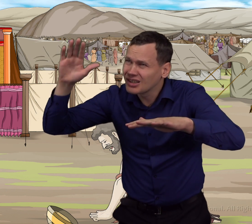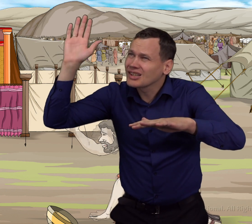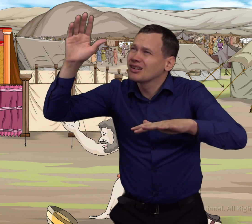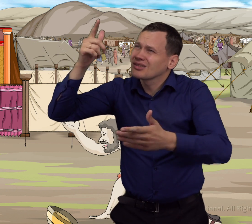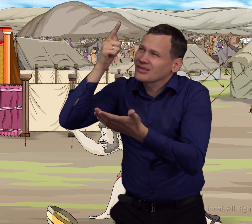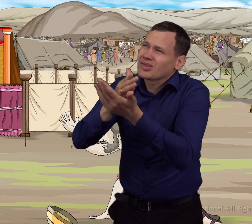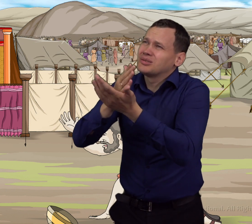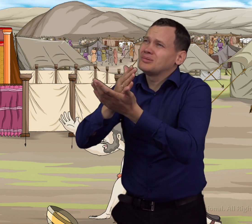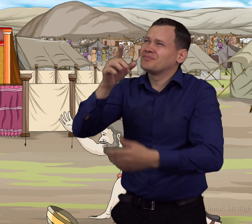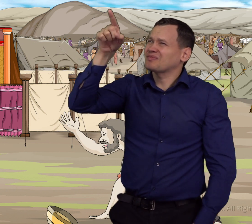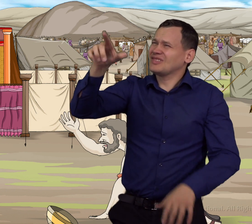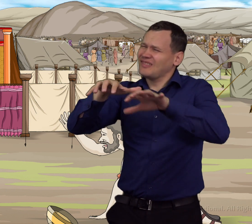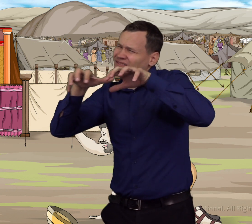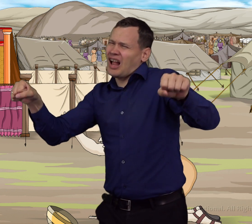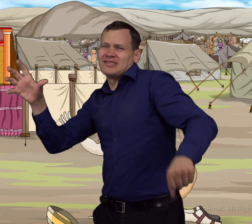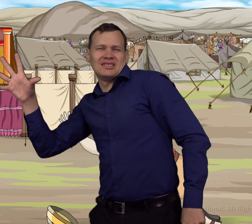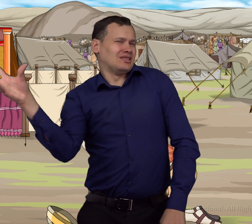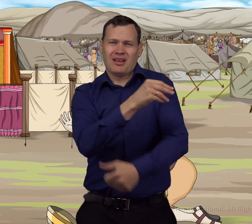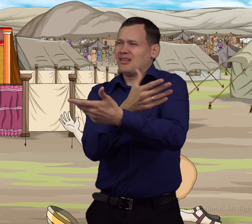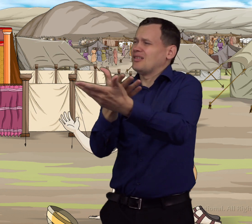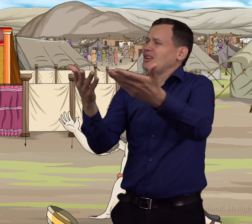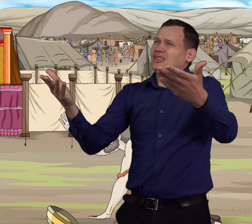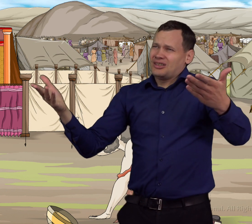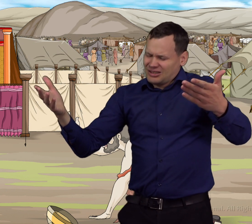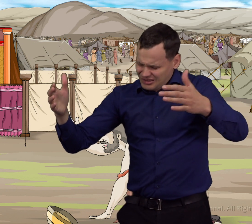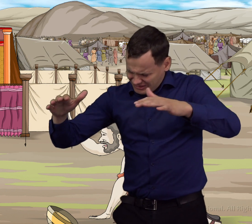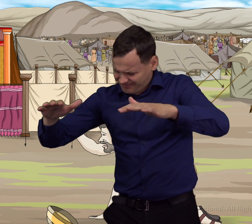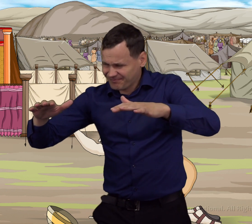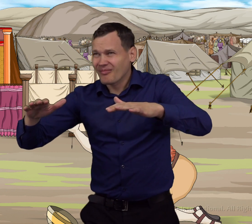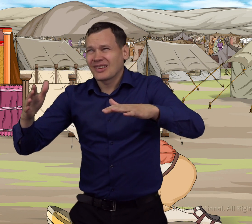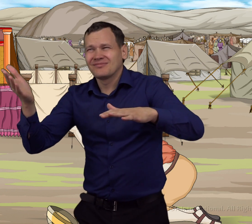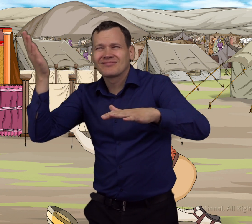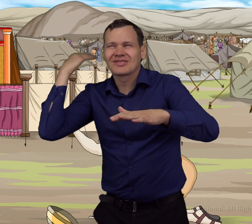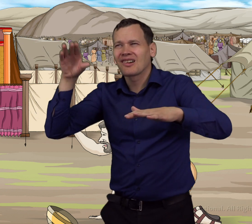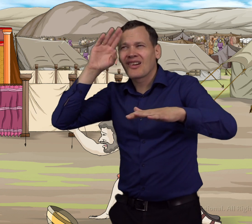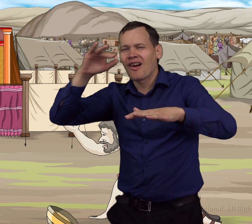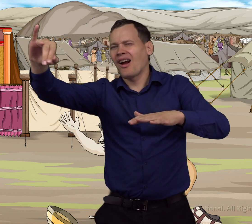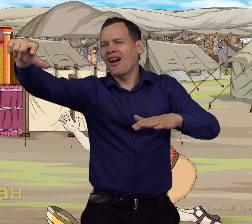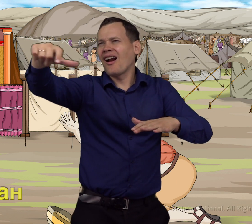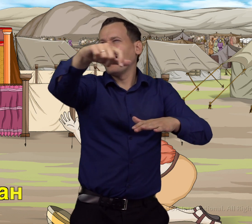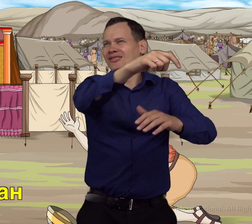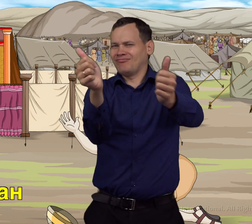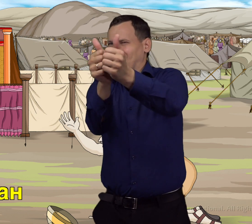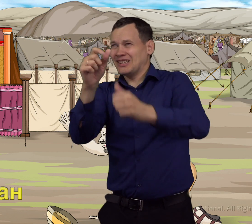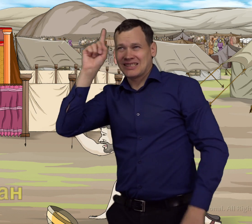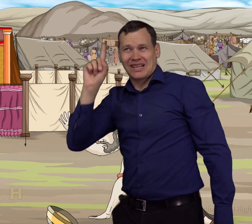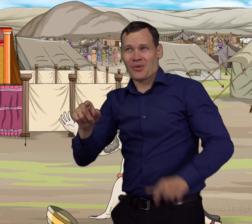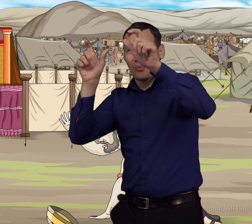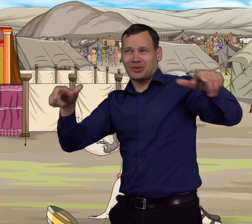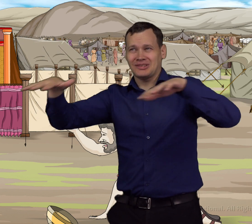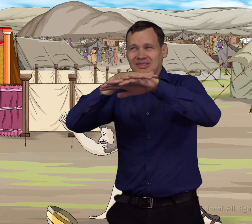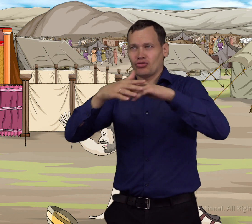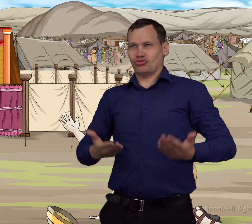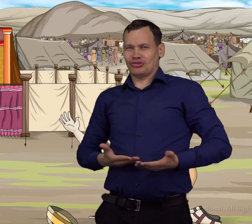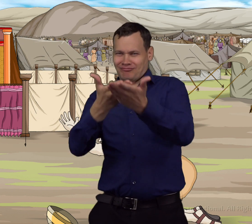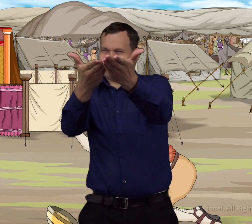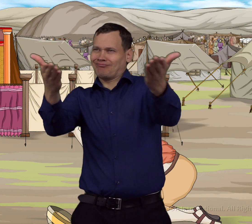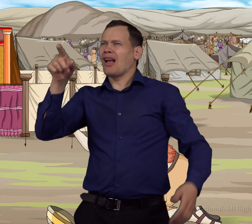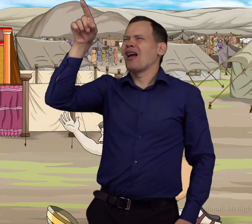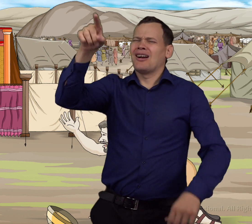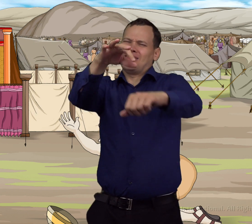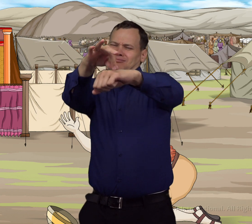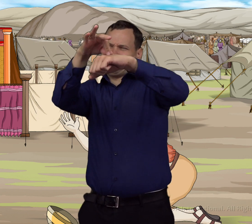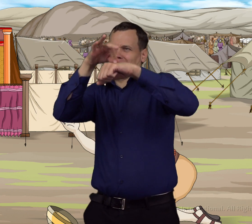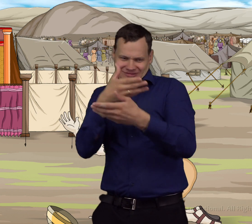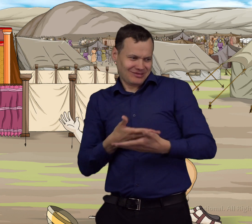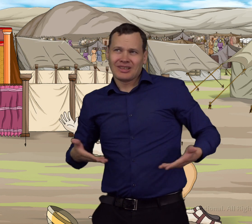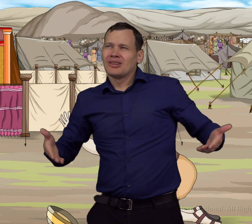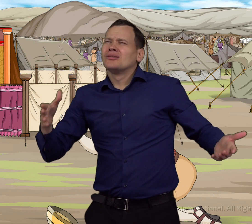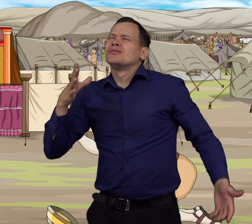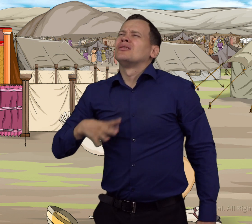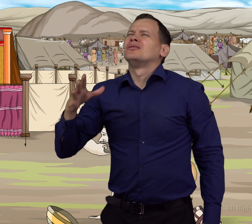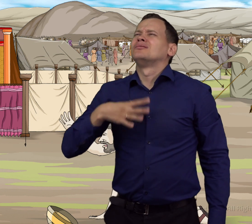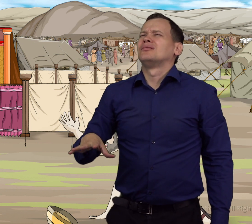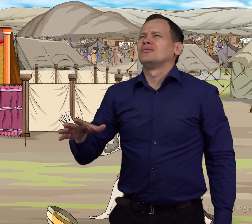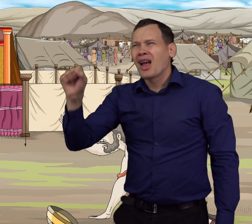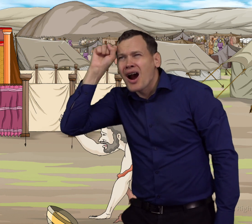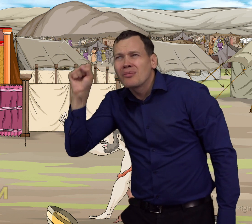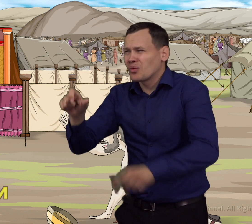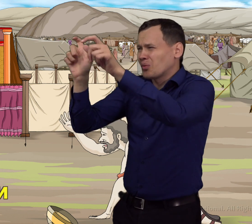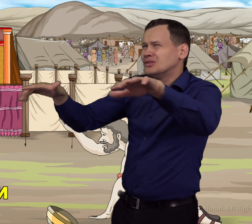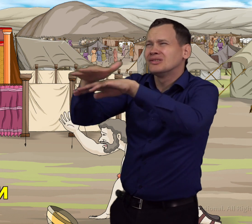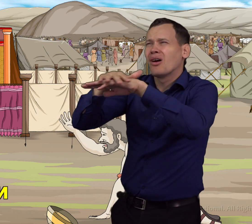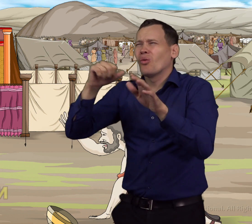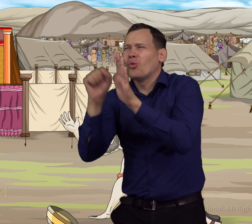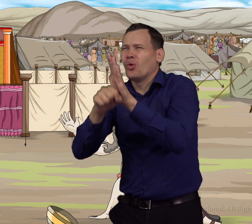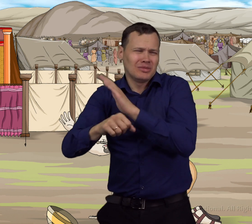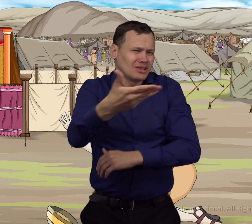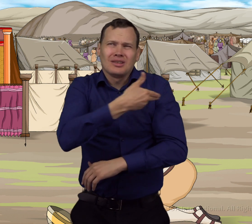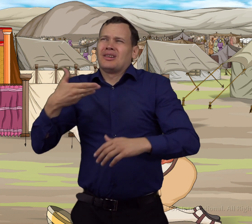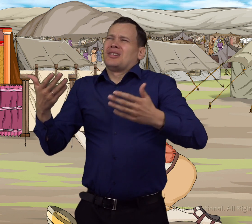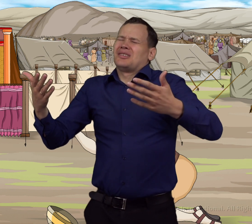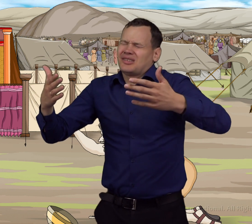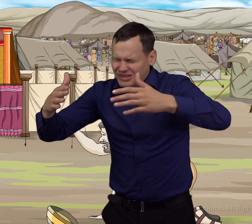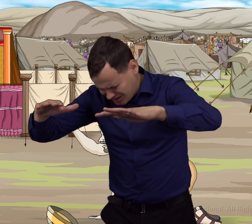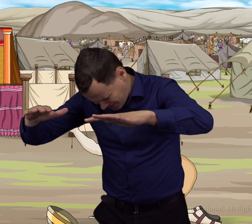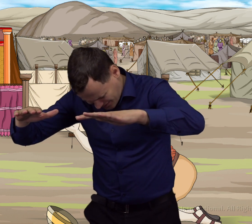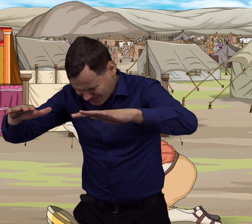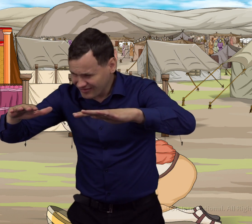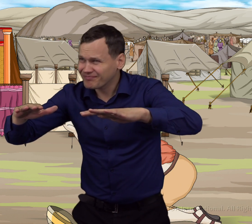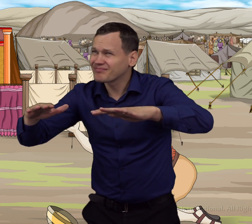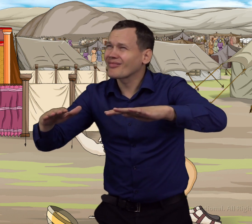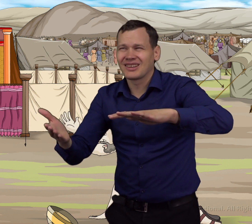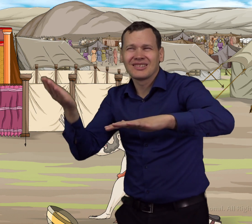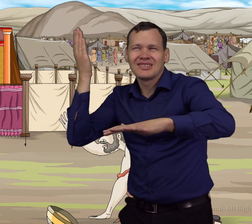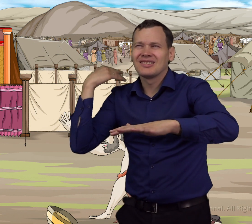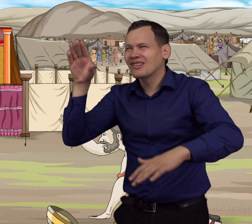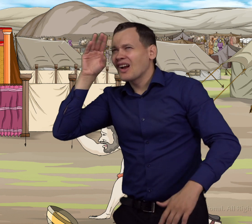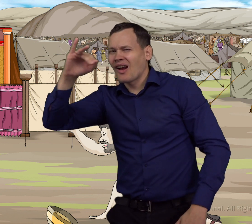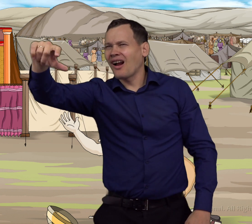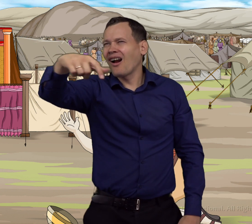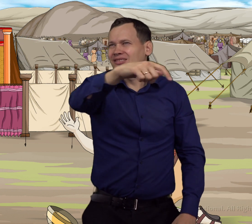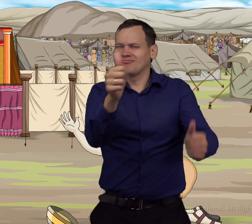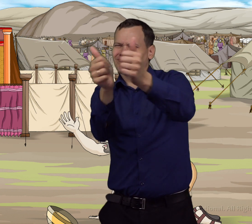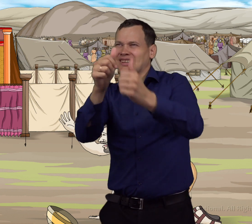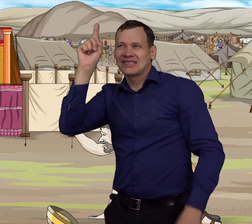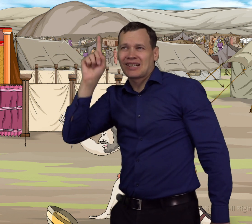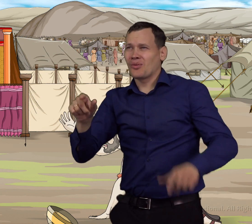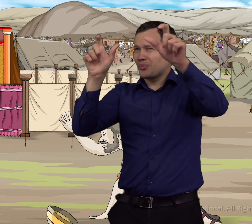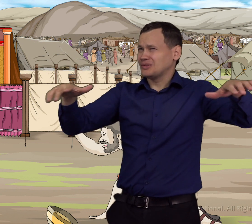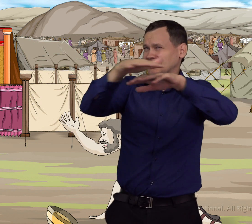“O, Lord GOD,” Joshua said, “why did You ever bring this people across the Jordan to deliver us into the hand of the Amorites to be destroyed?